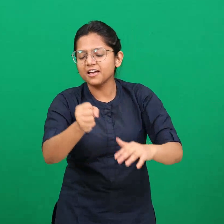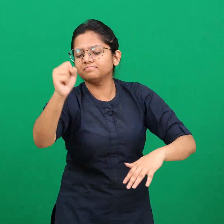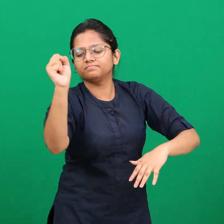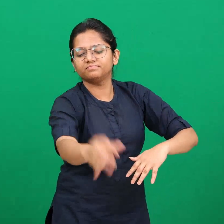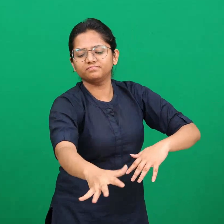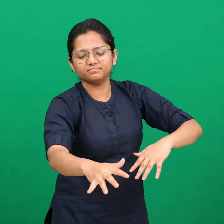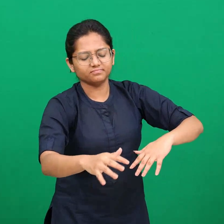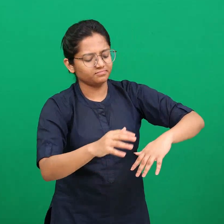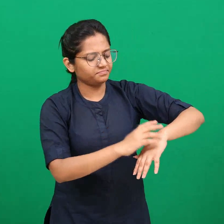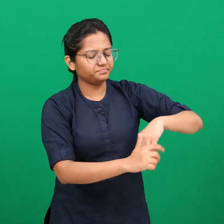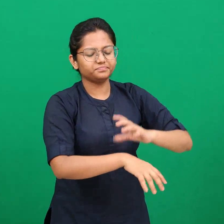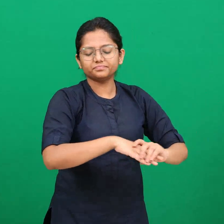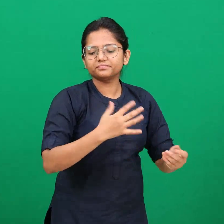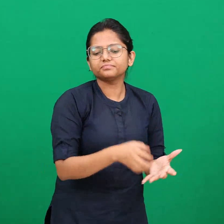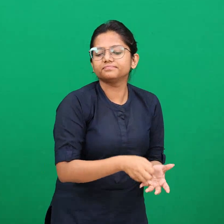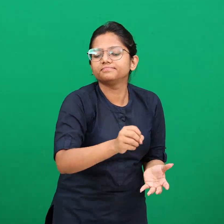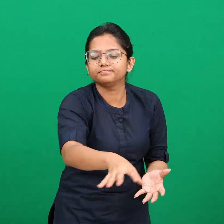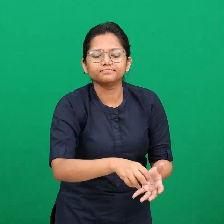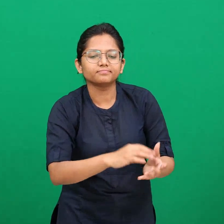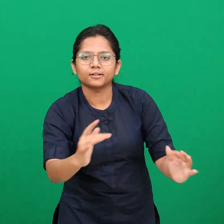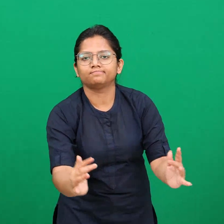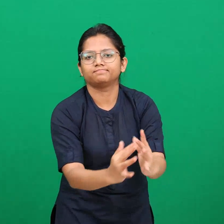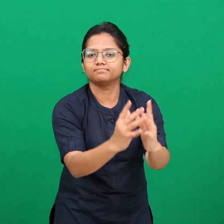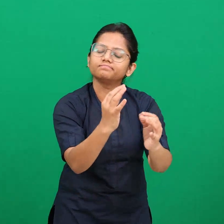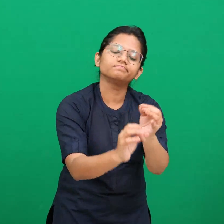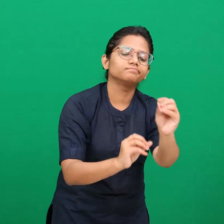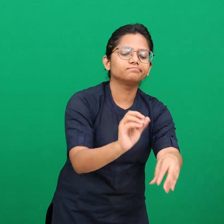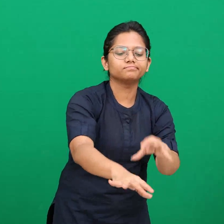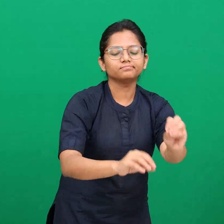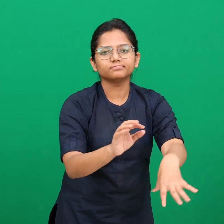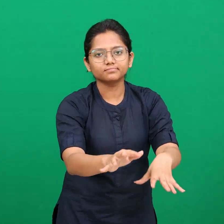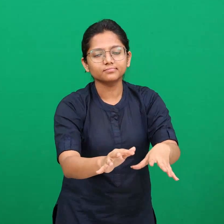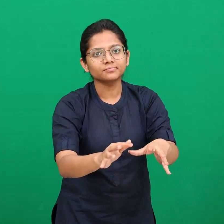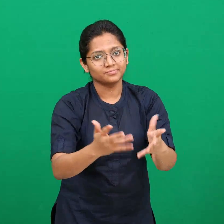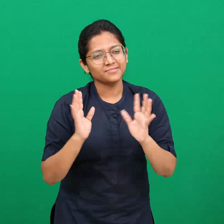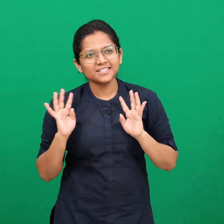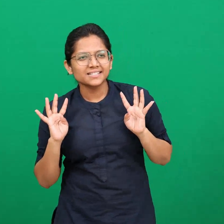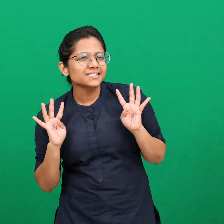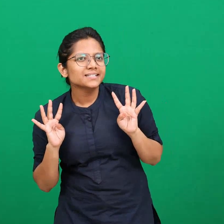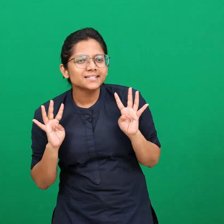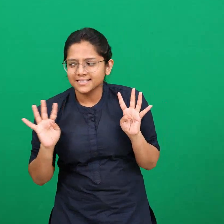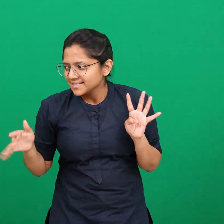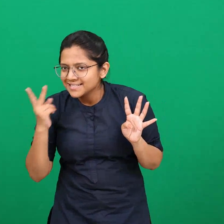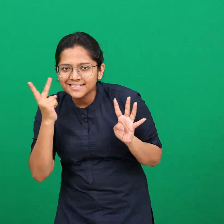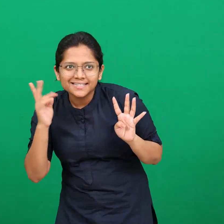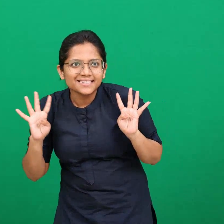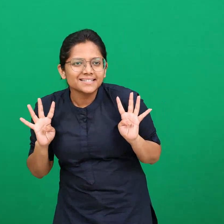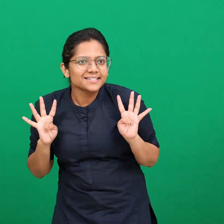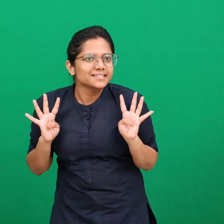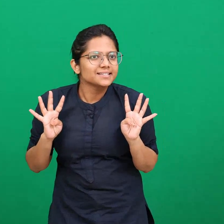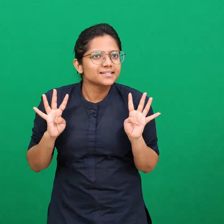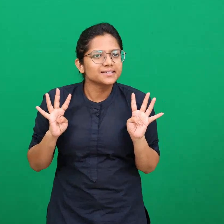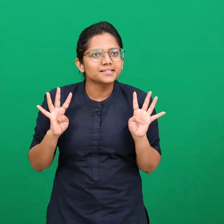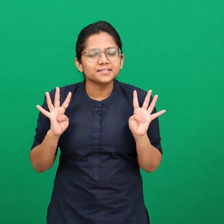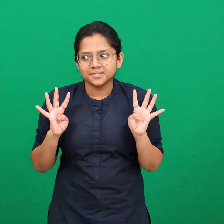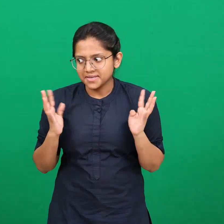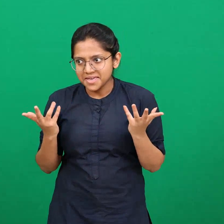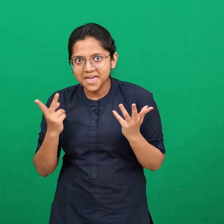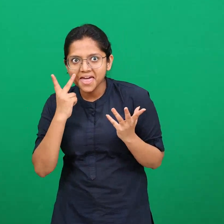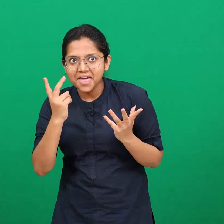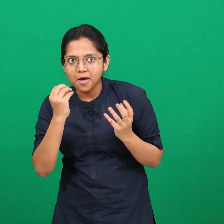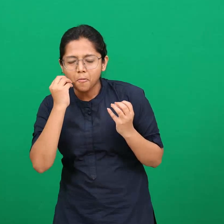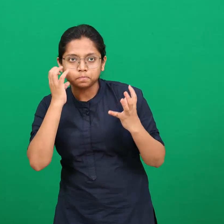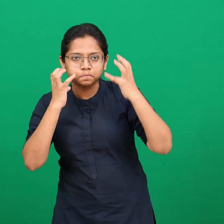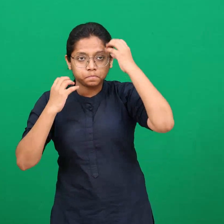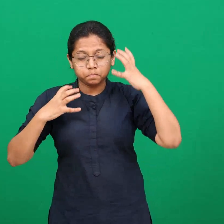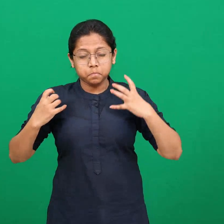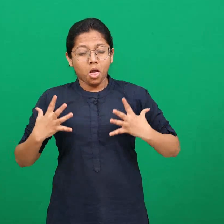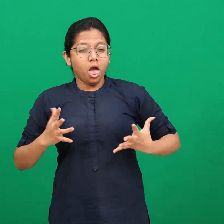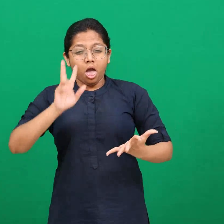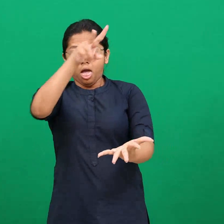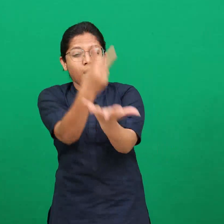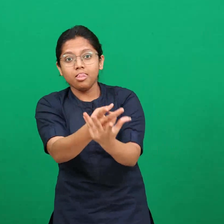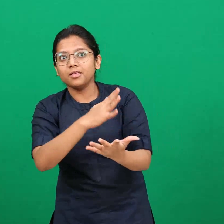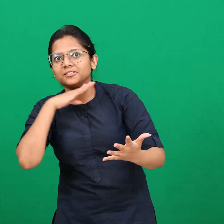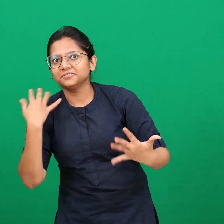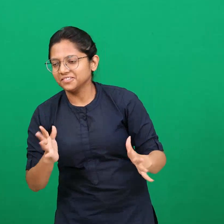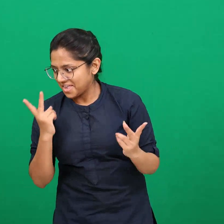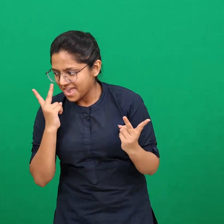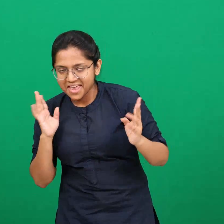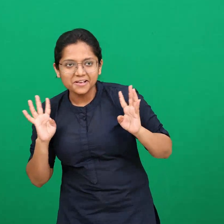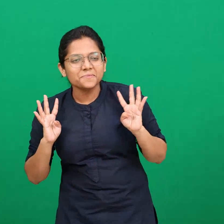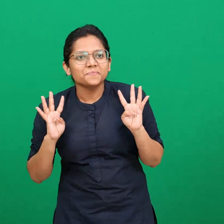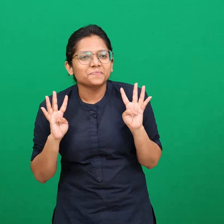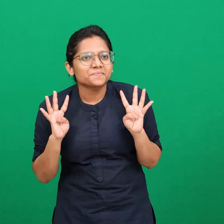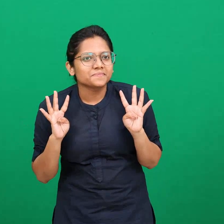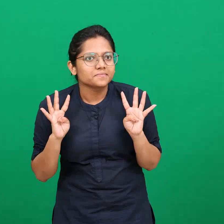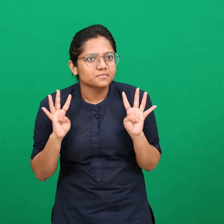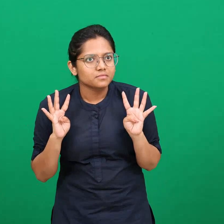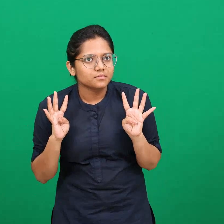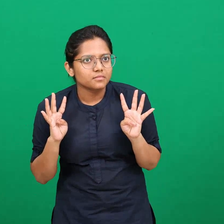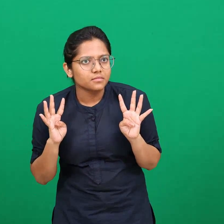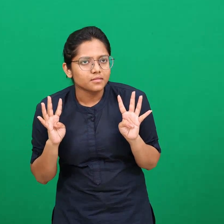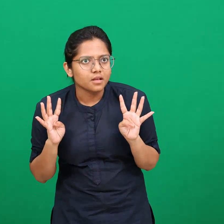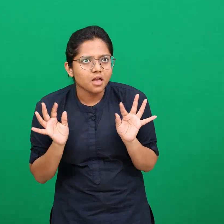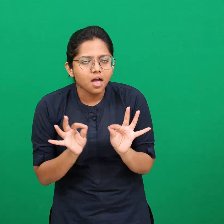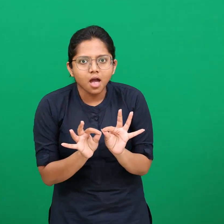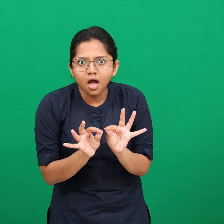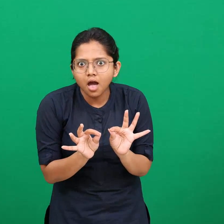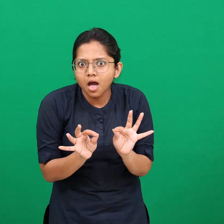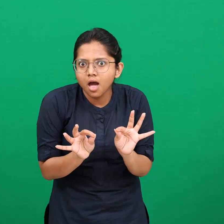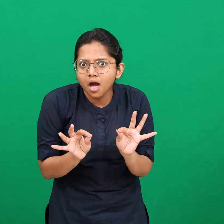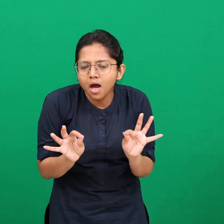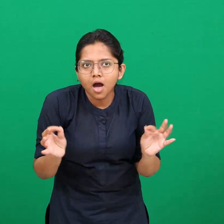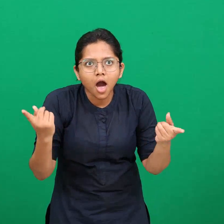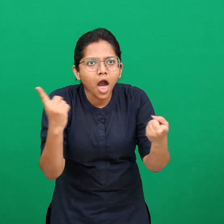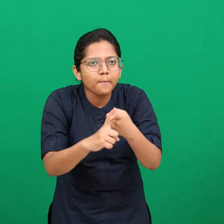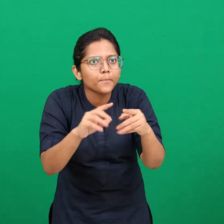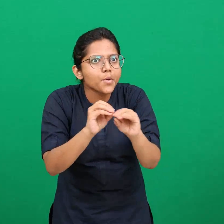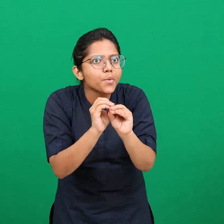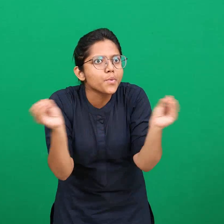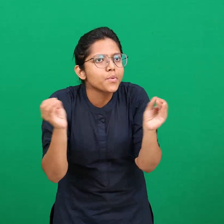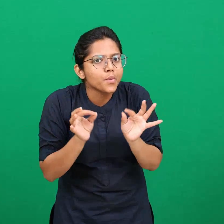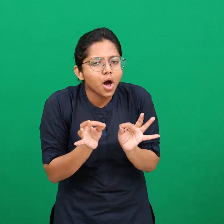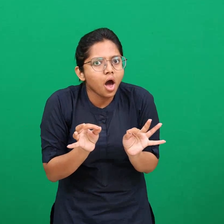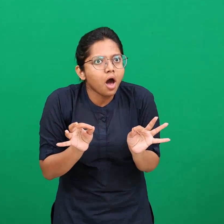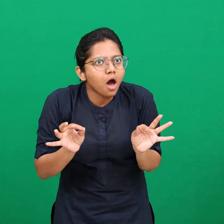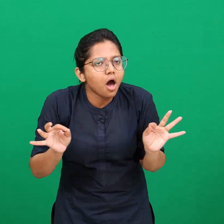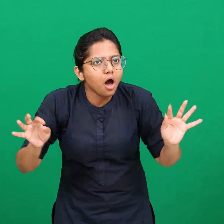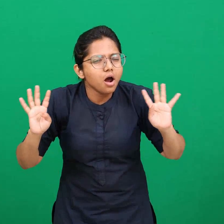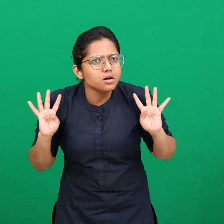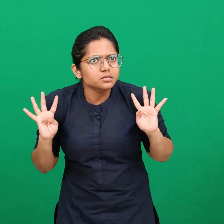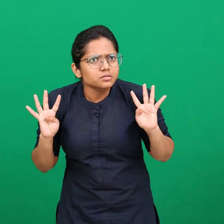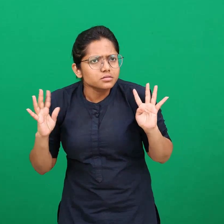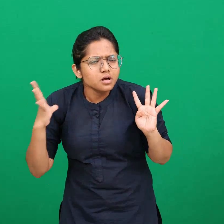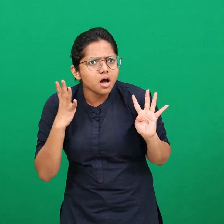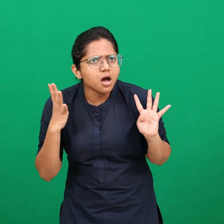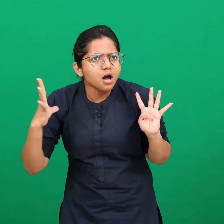The islanders were expecting him to swell up or suddenly drop dead.